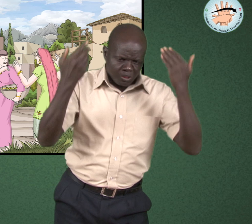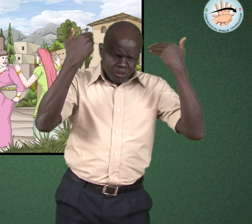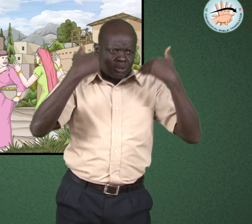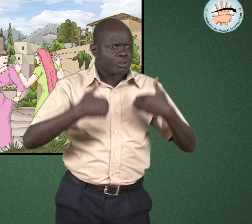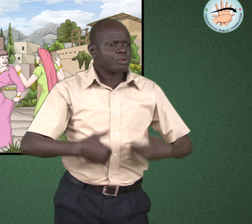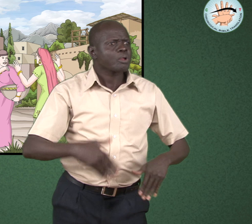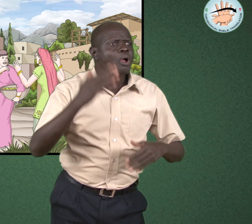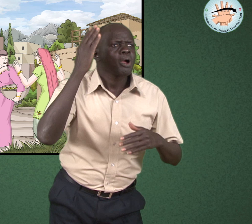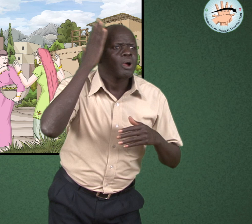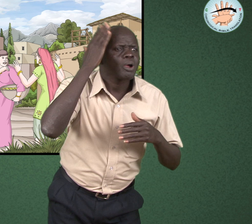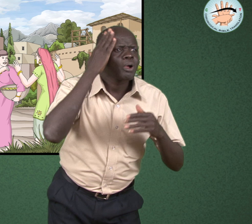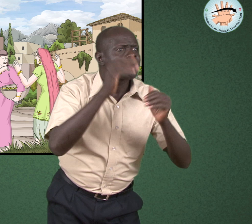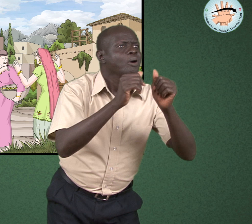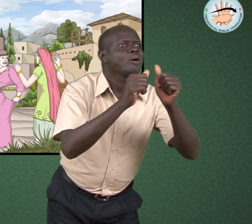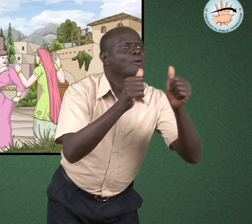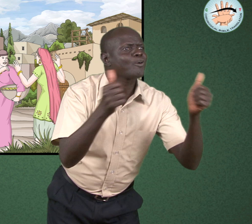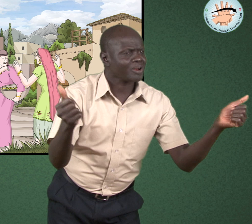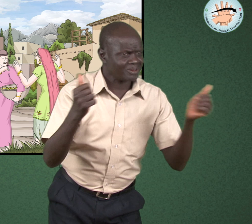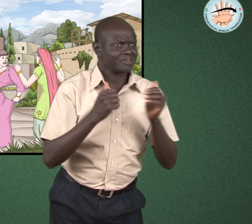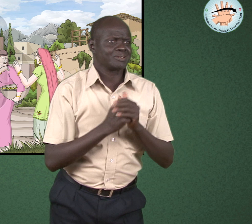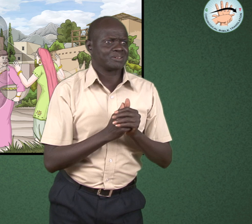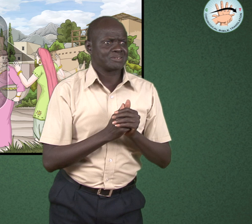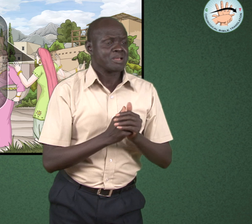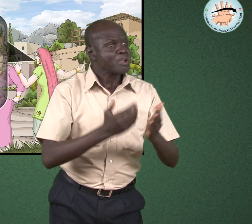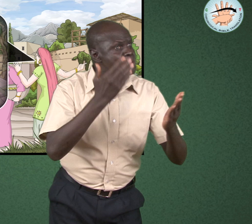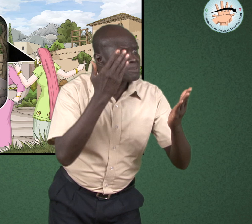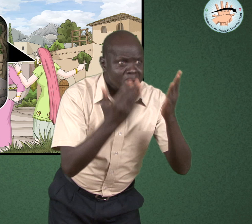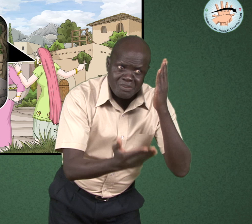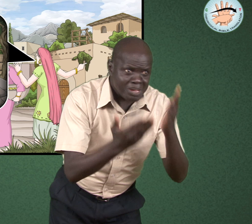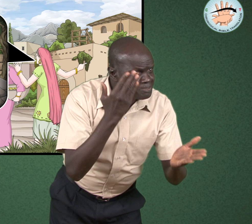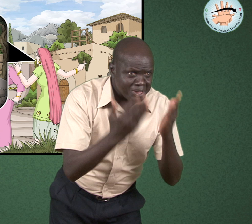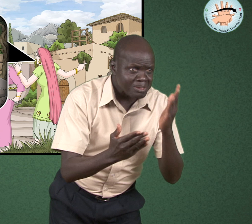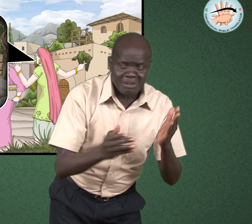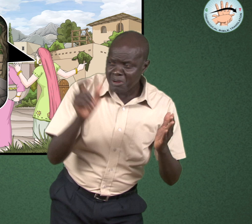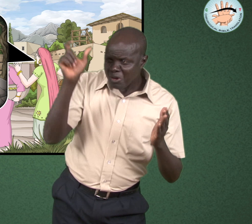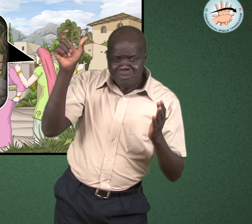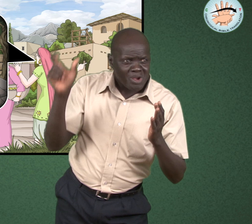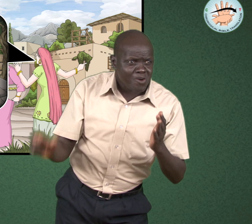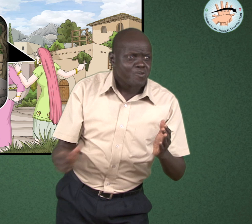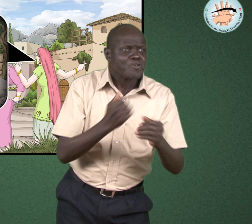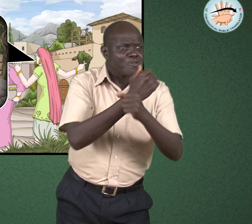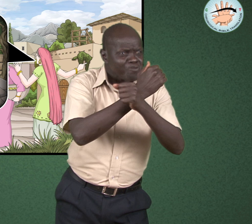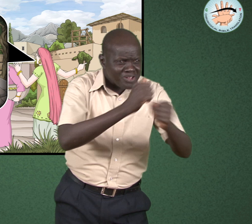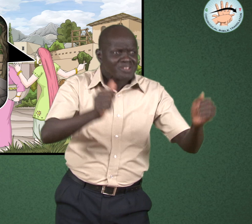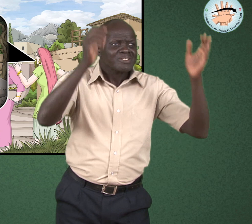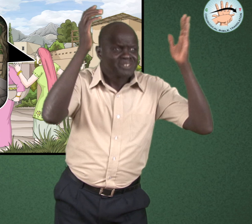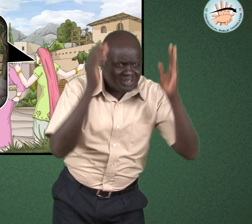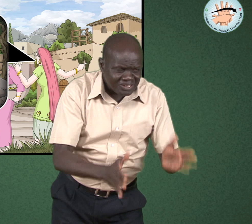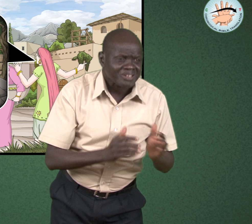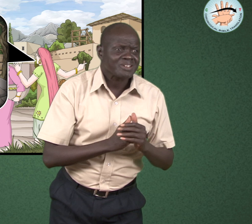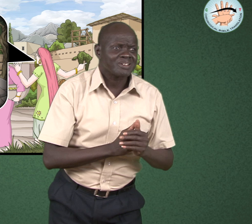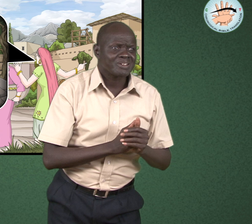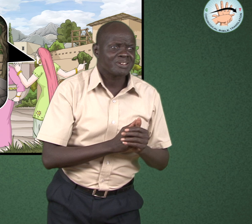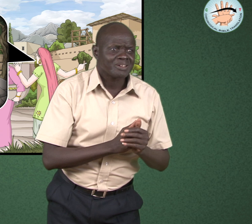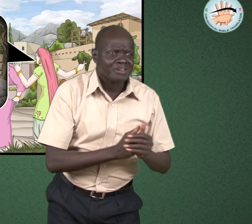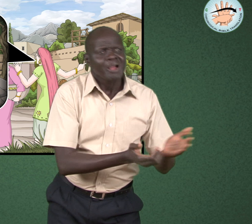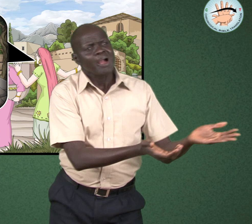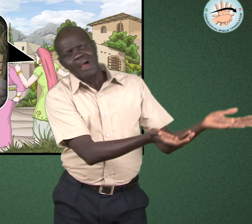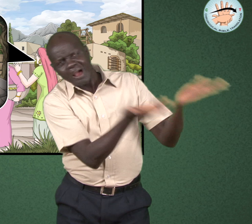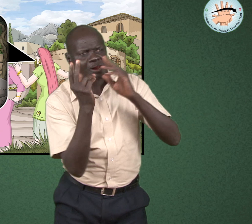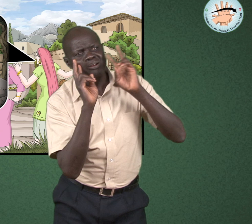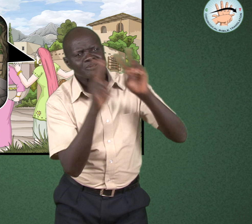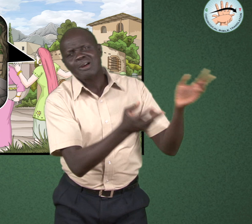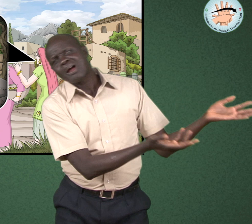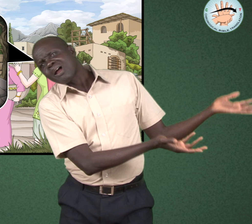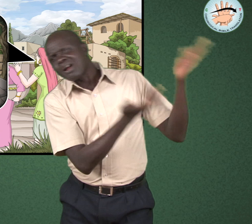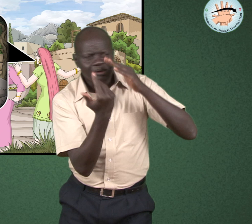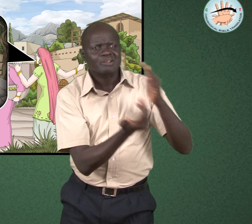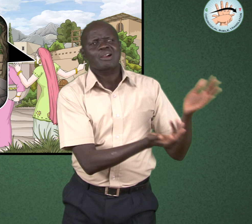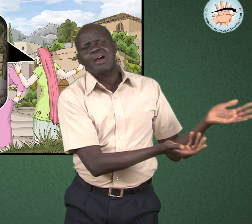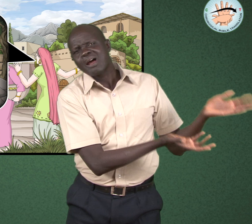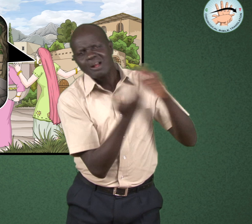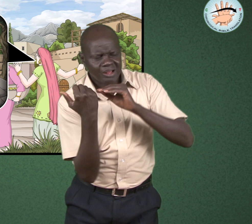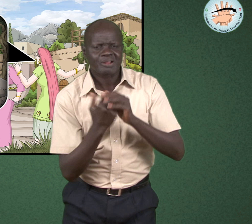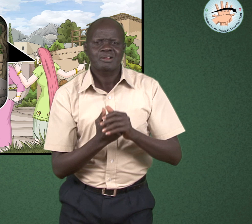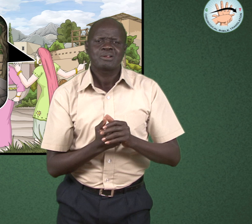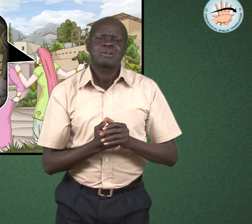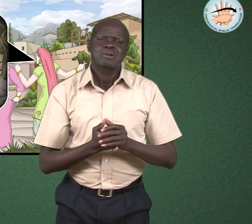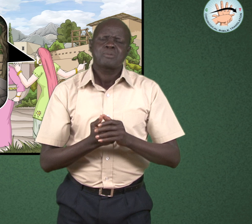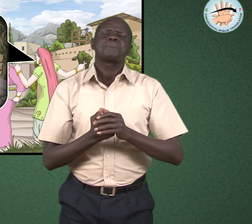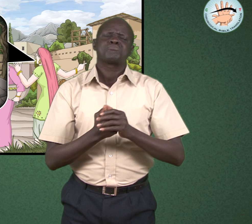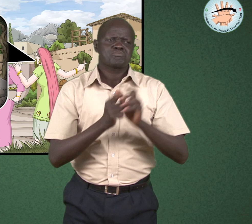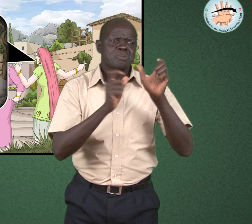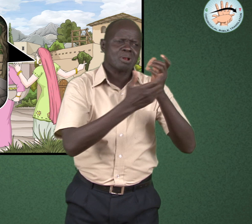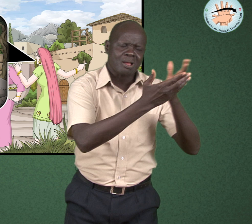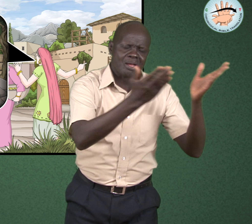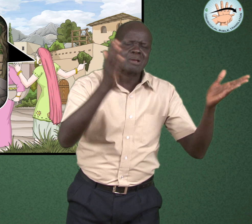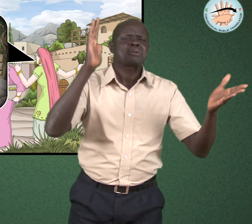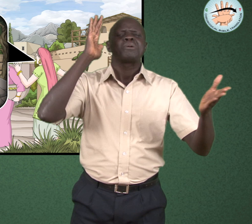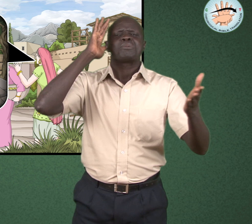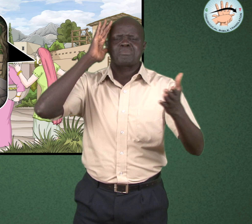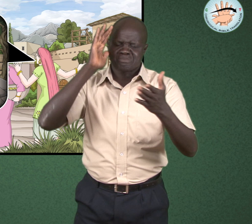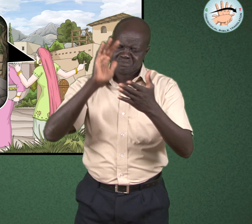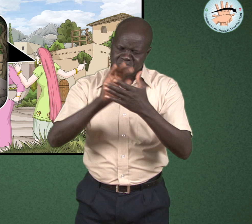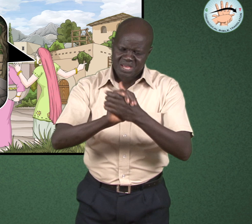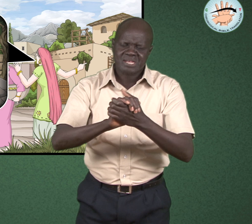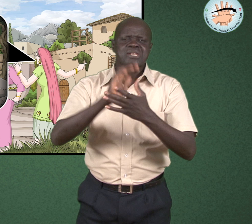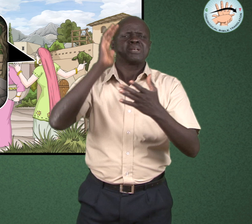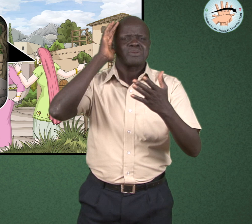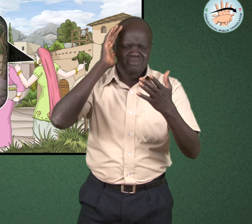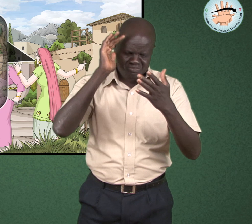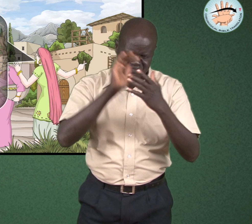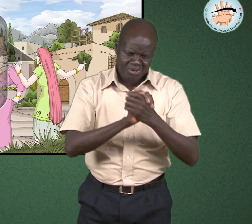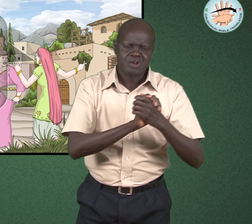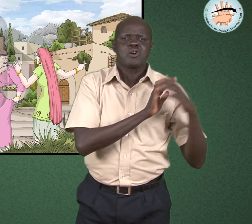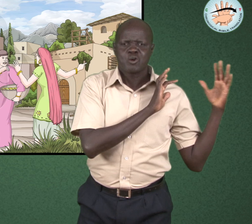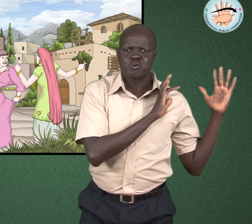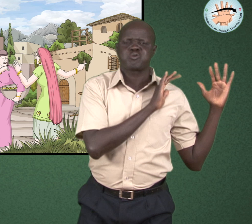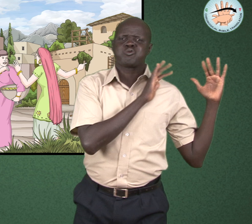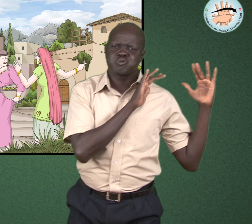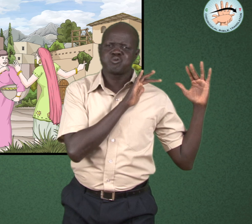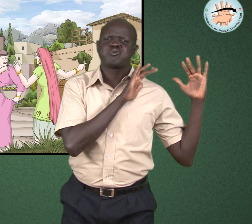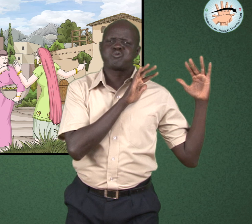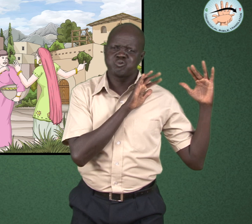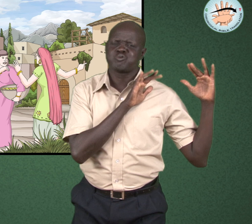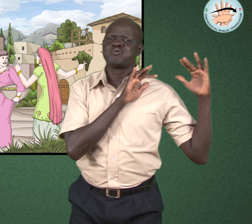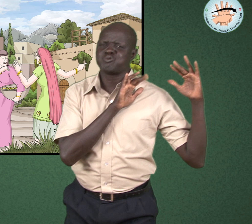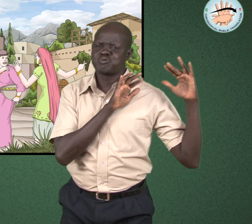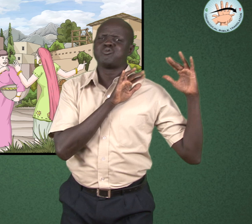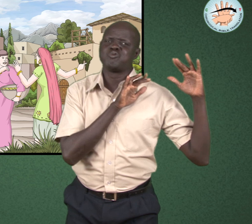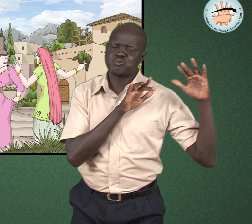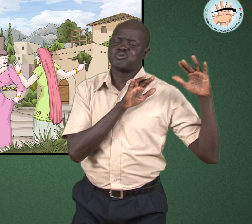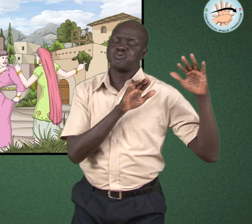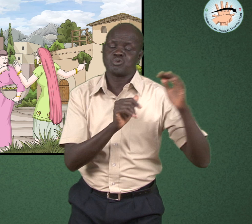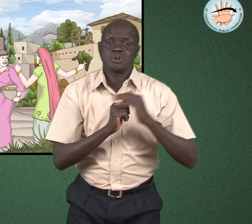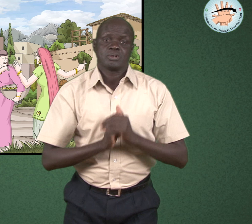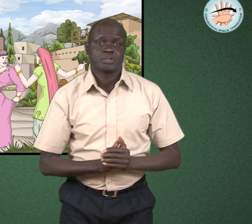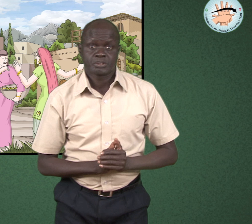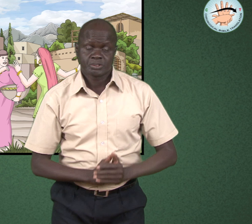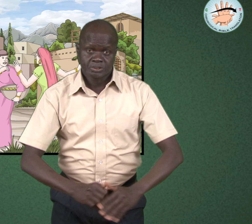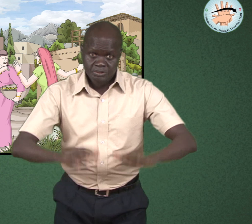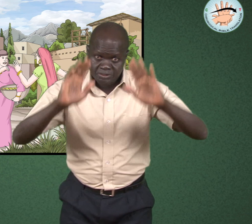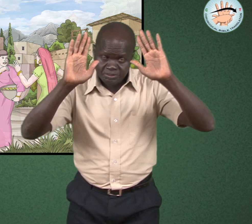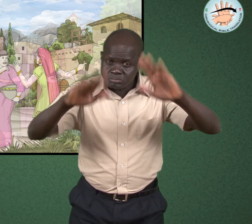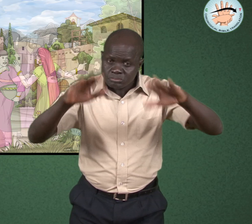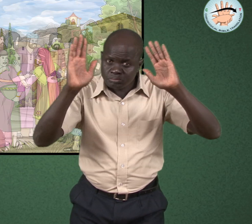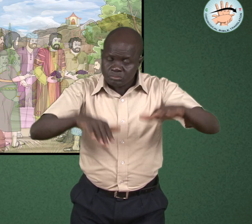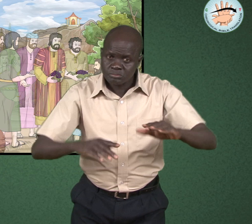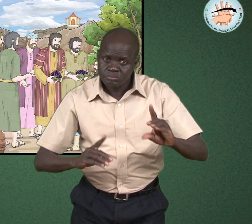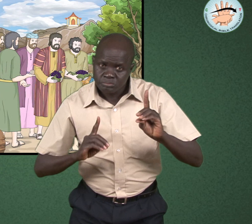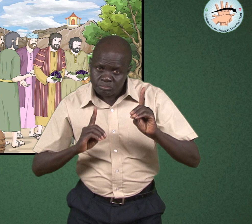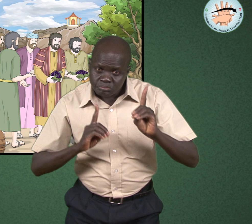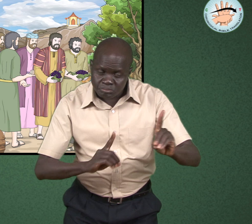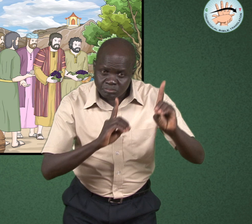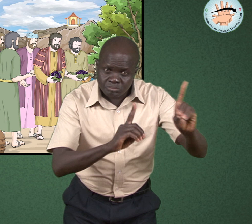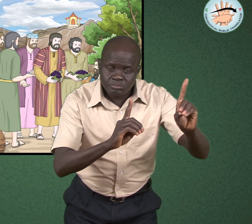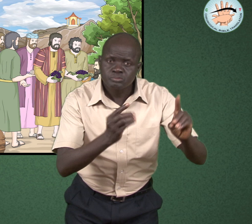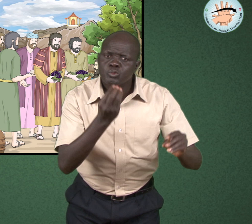Could this be the Christ?” So they left the town and made their way toward Jesus.